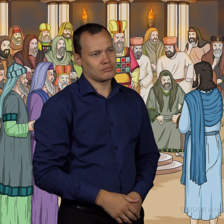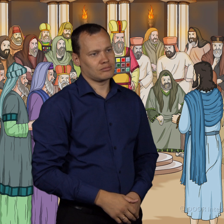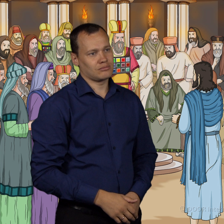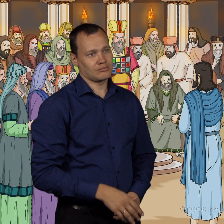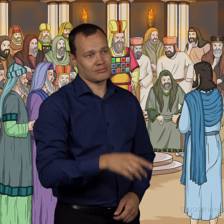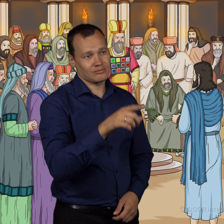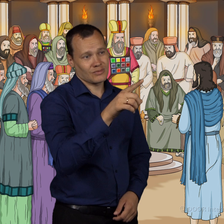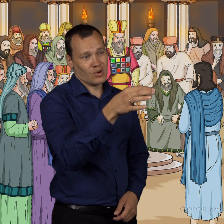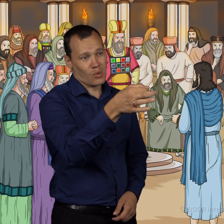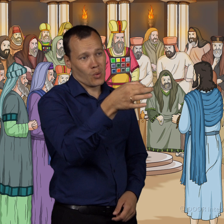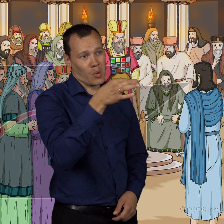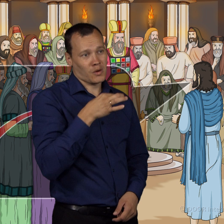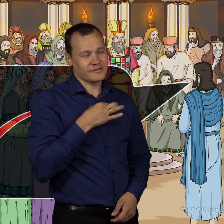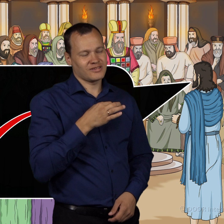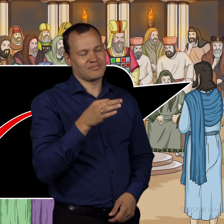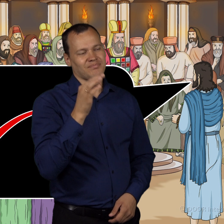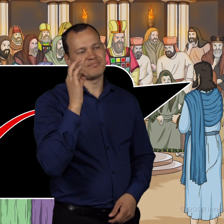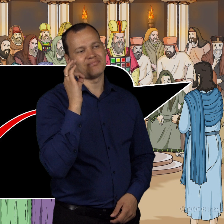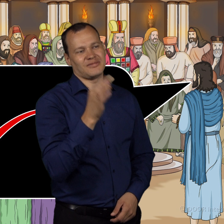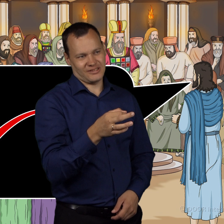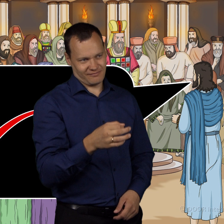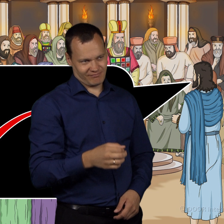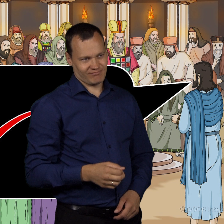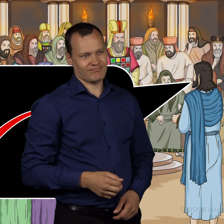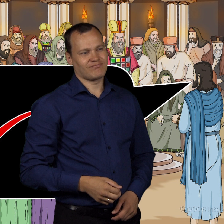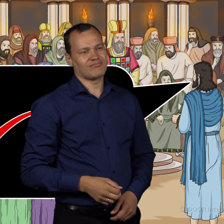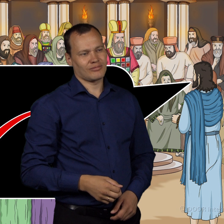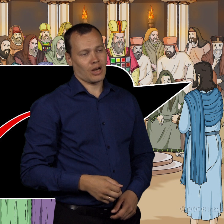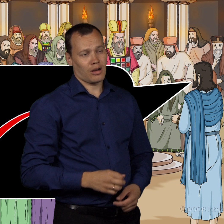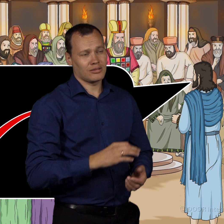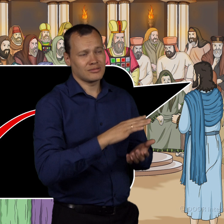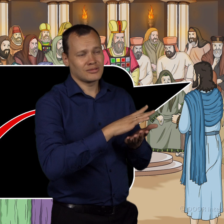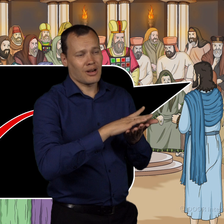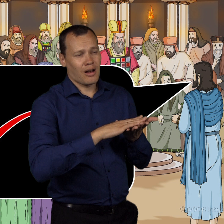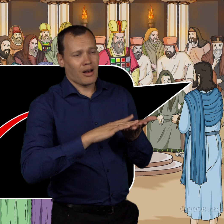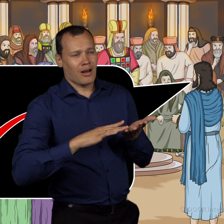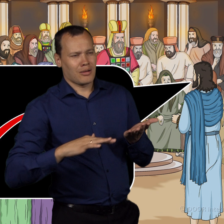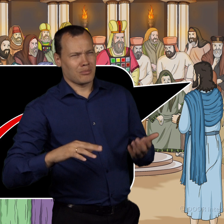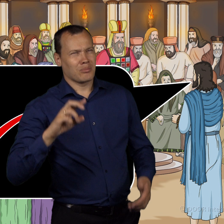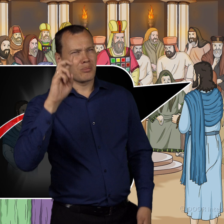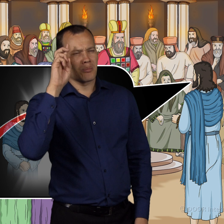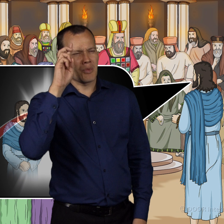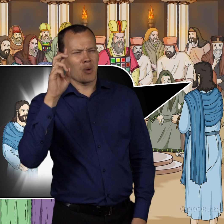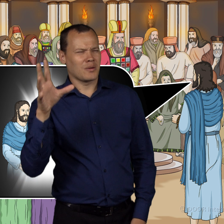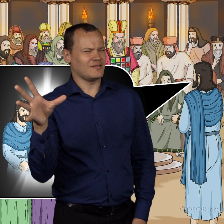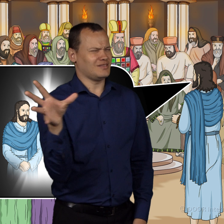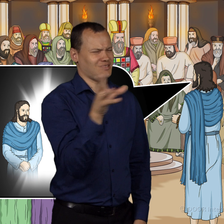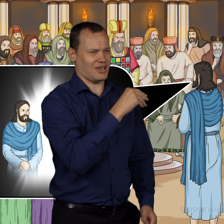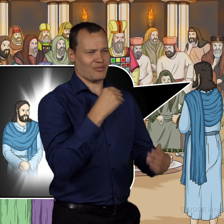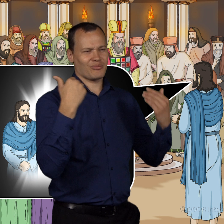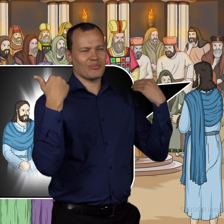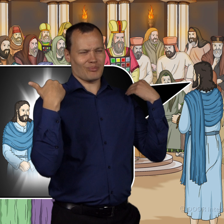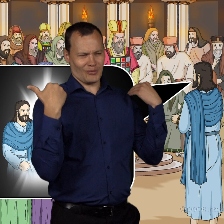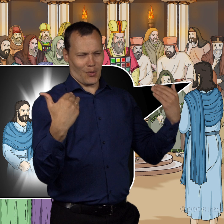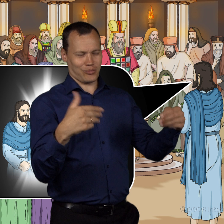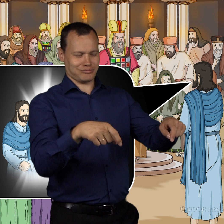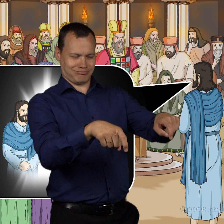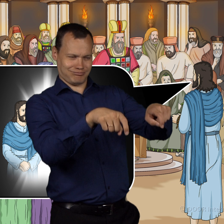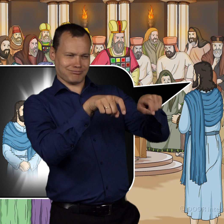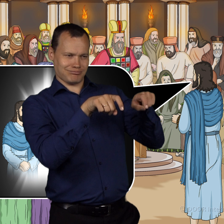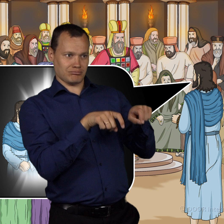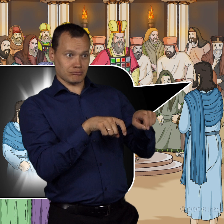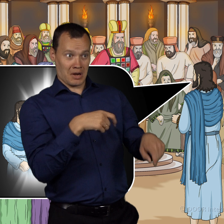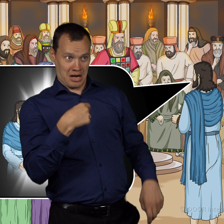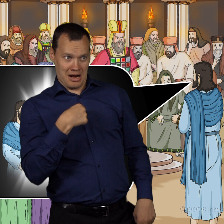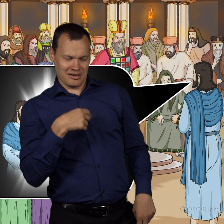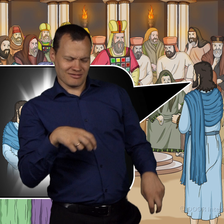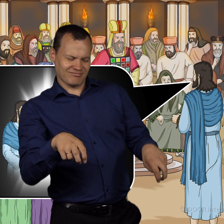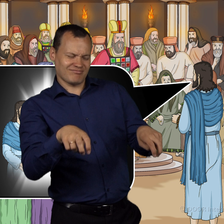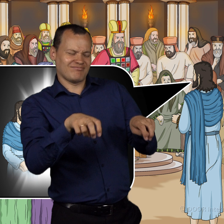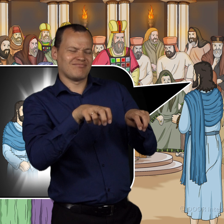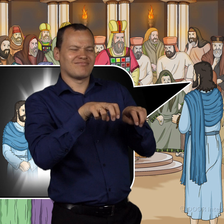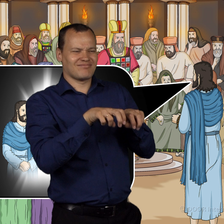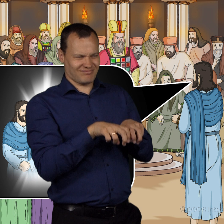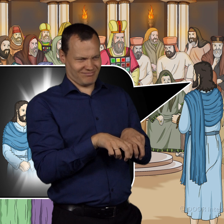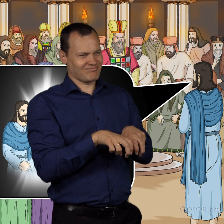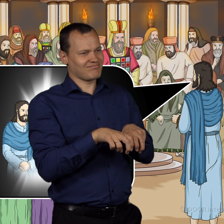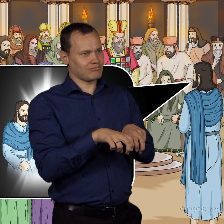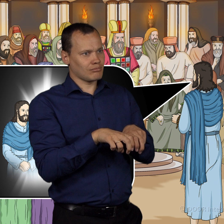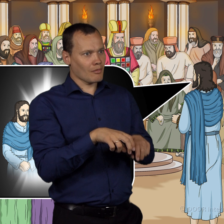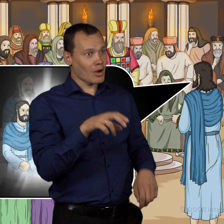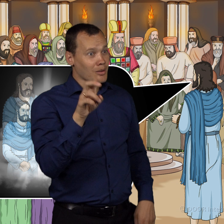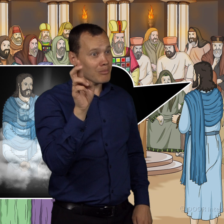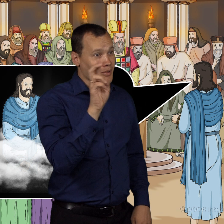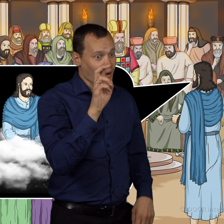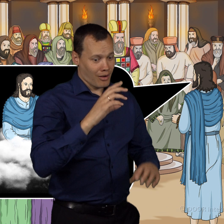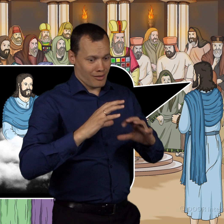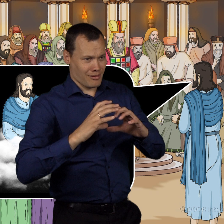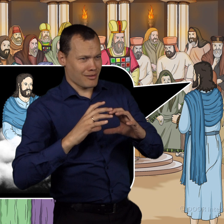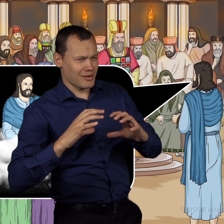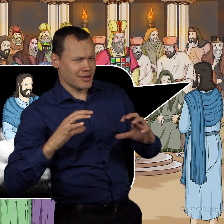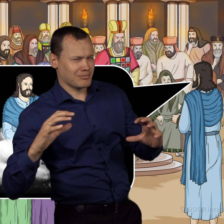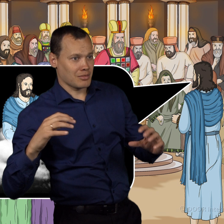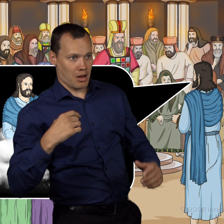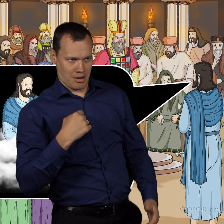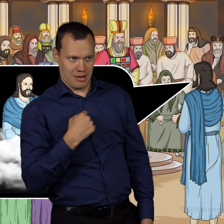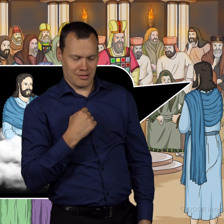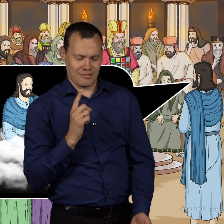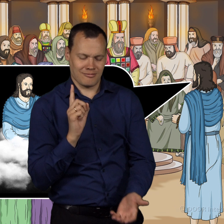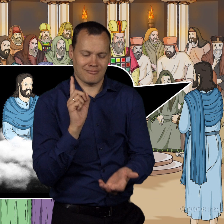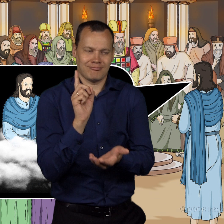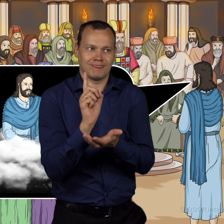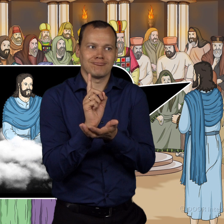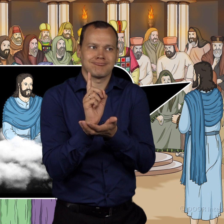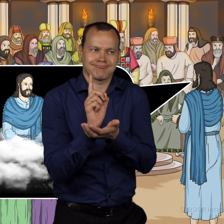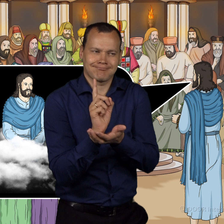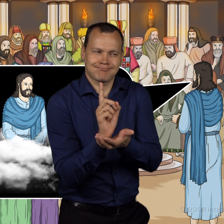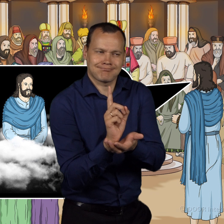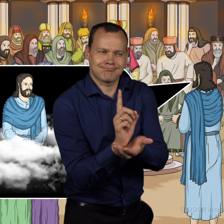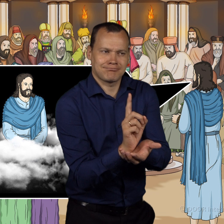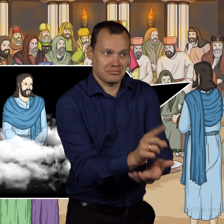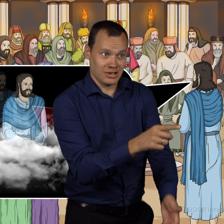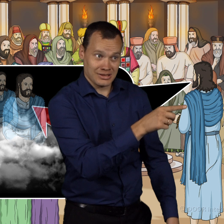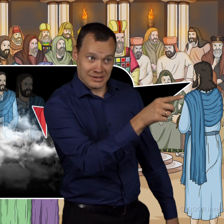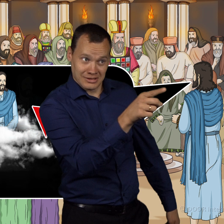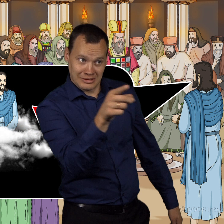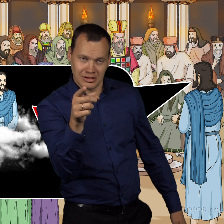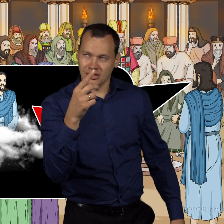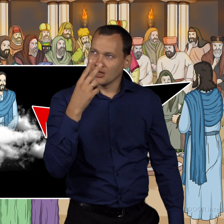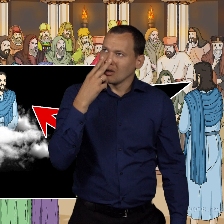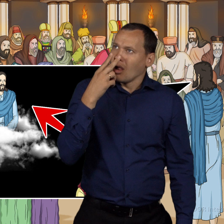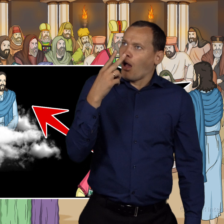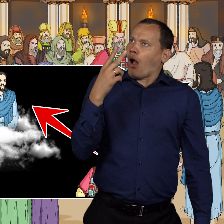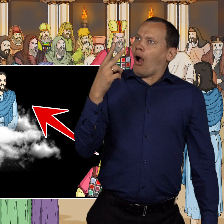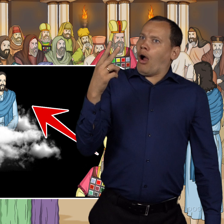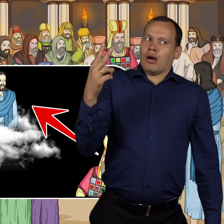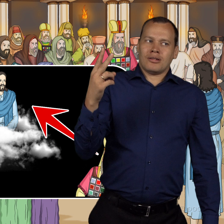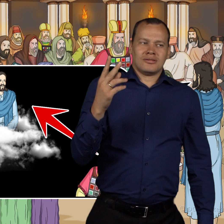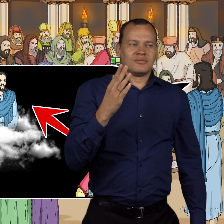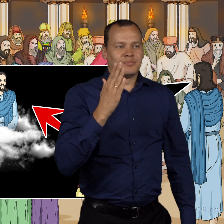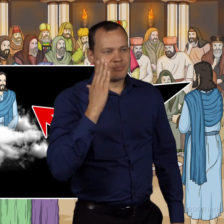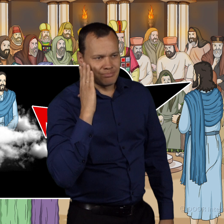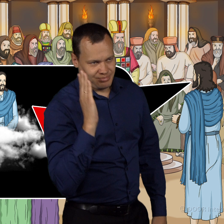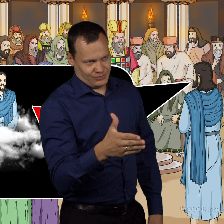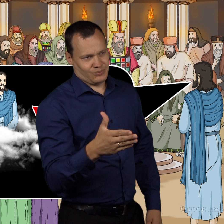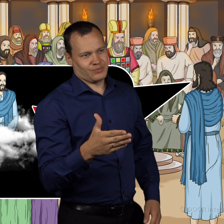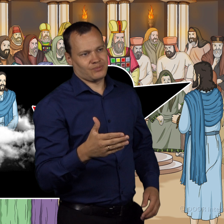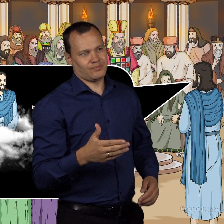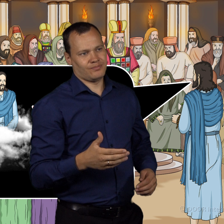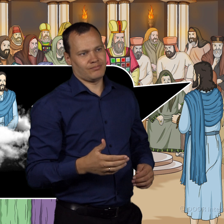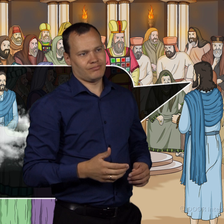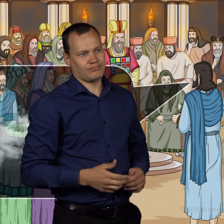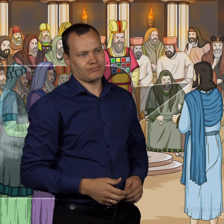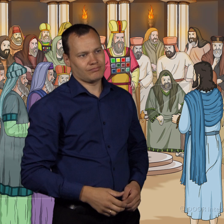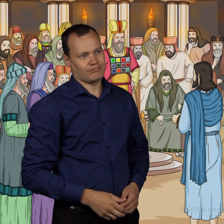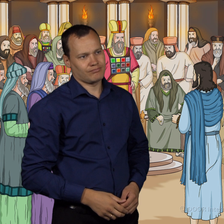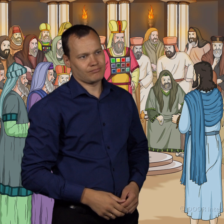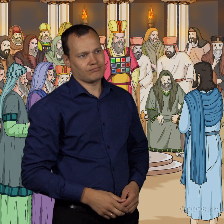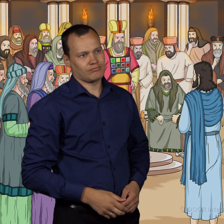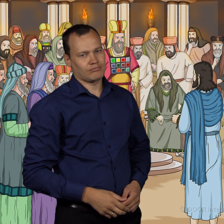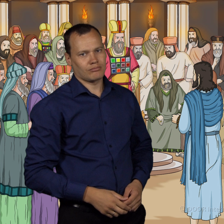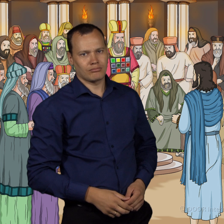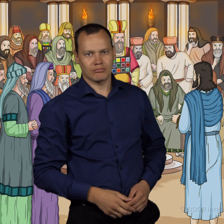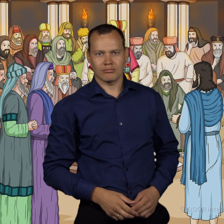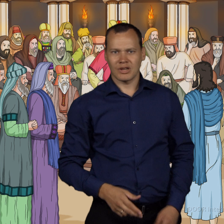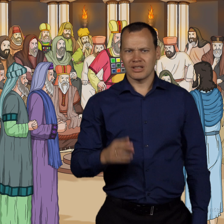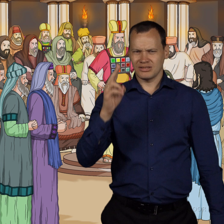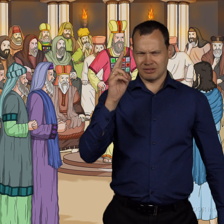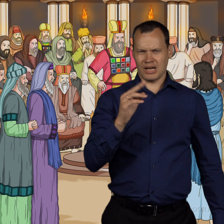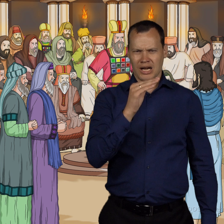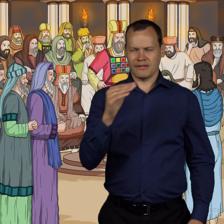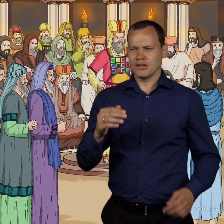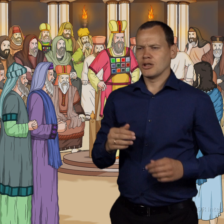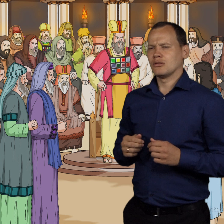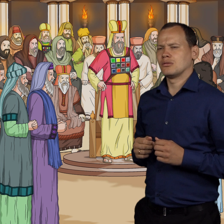“You have said it yourself,” Jesus answered. “But I say to all of you, from now on you will see the Son of Man sitting at the right hand of Power and coming on the clouds of heaven.”